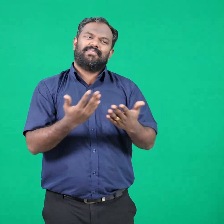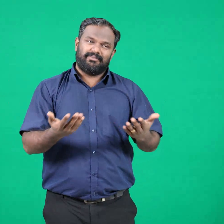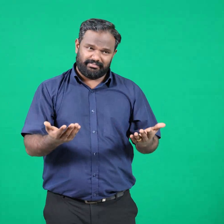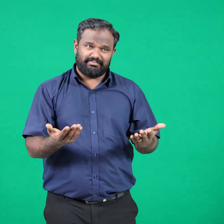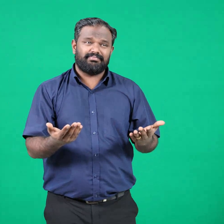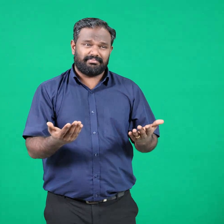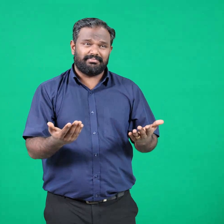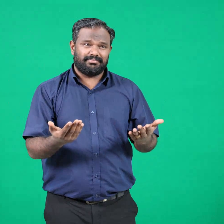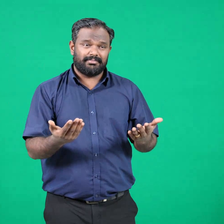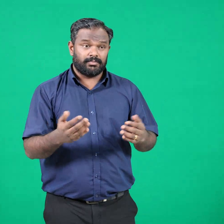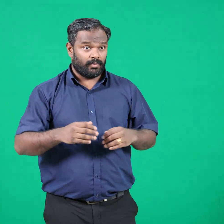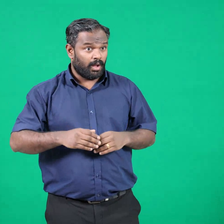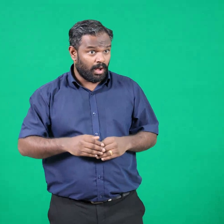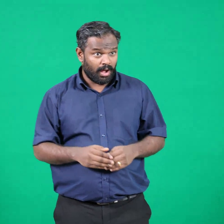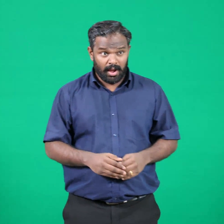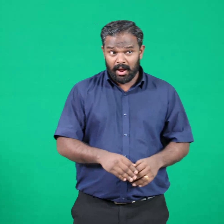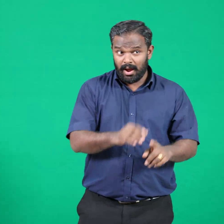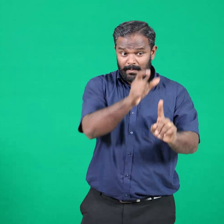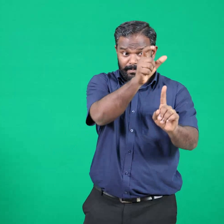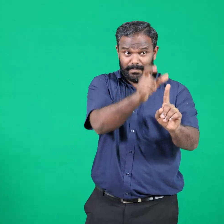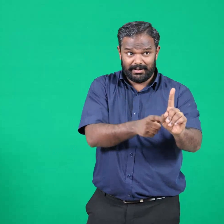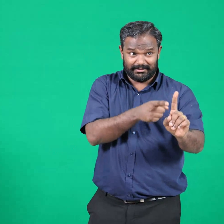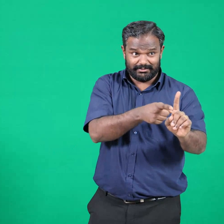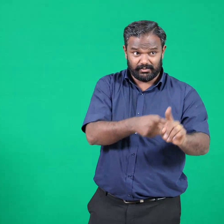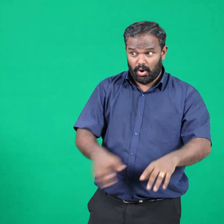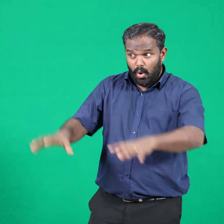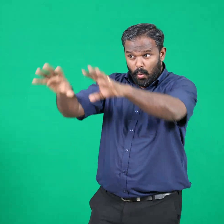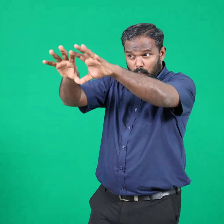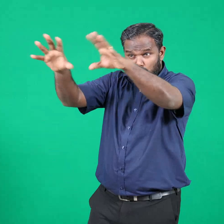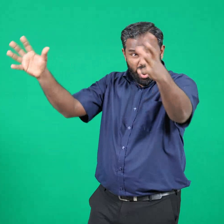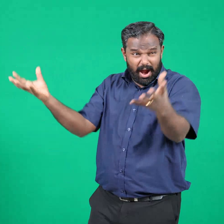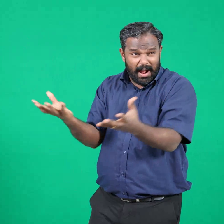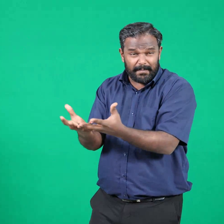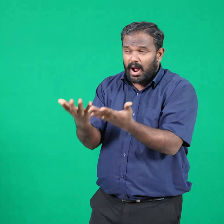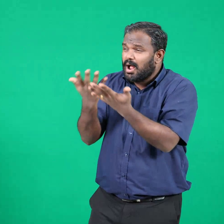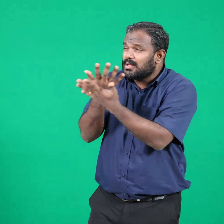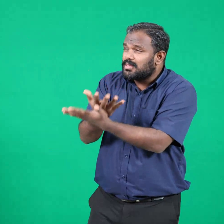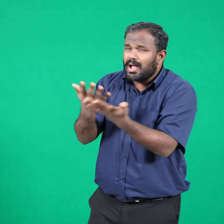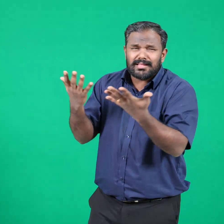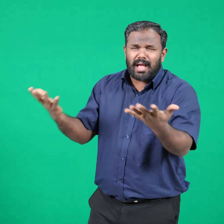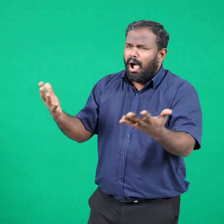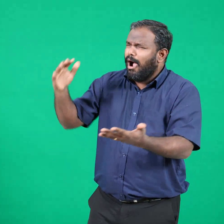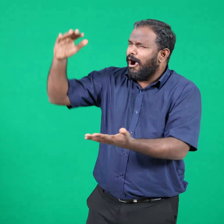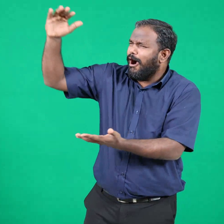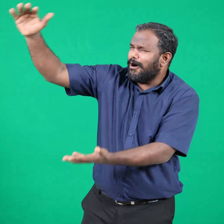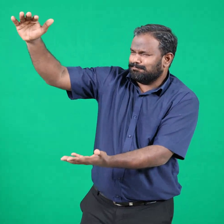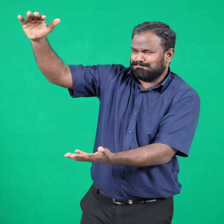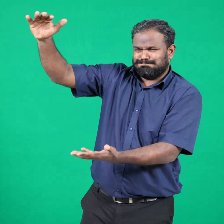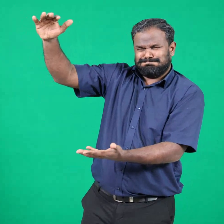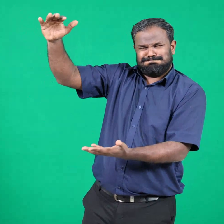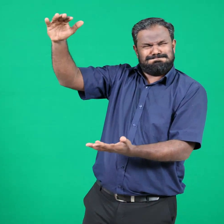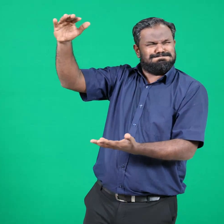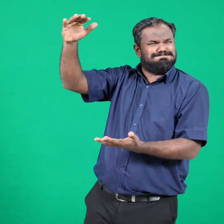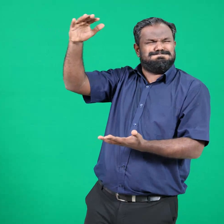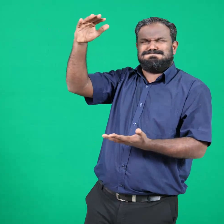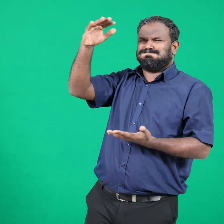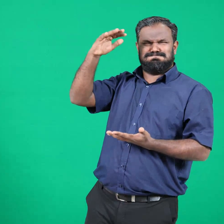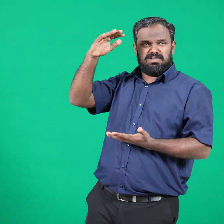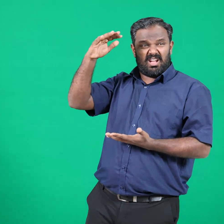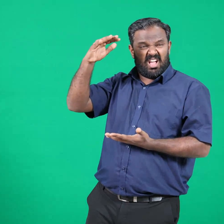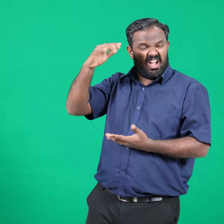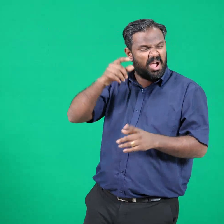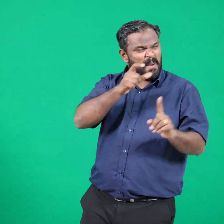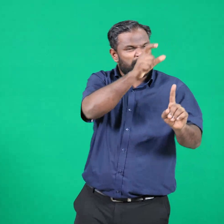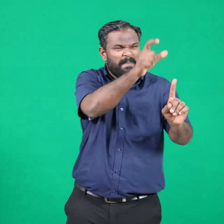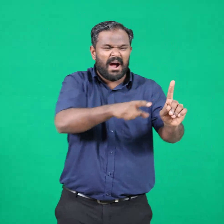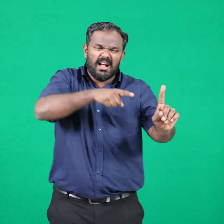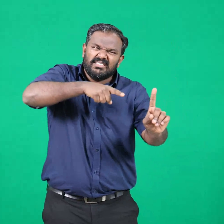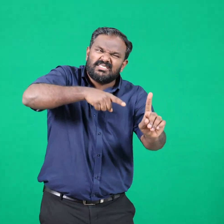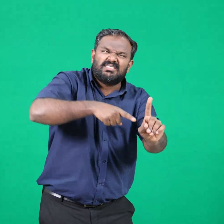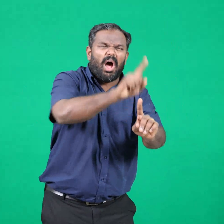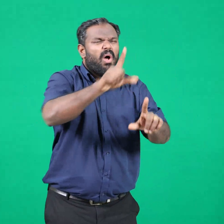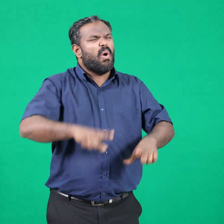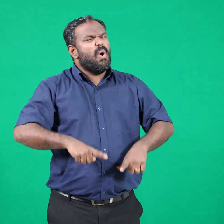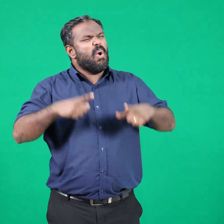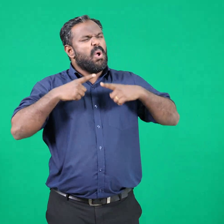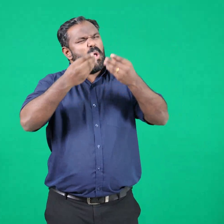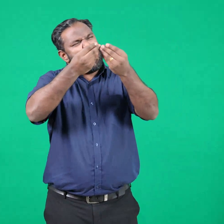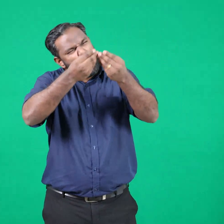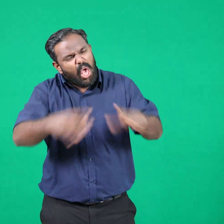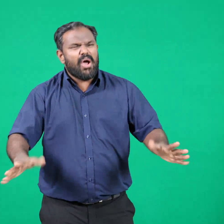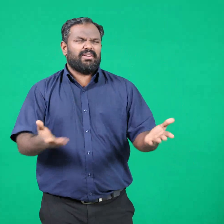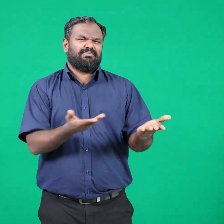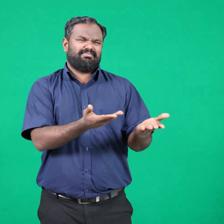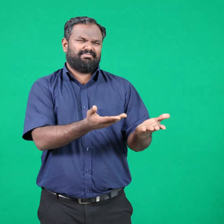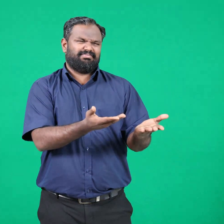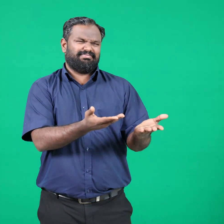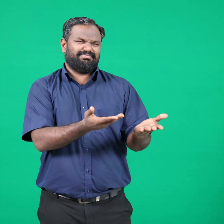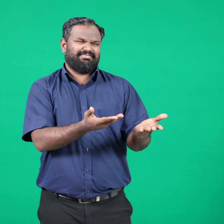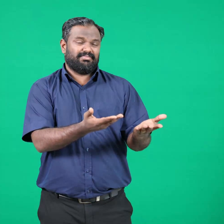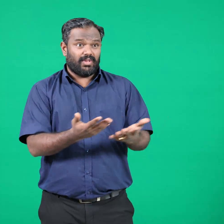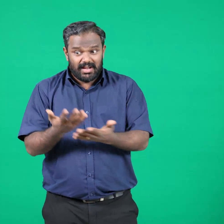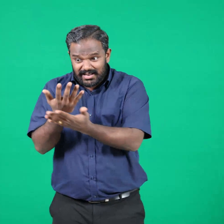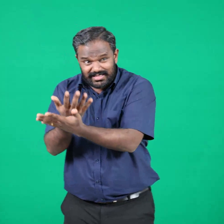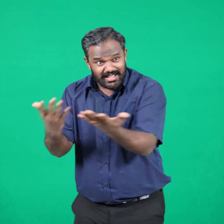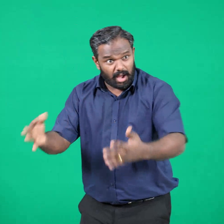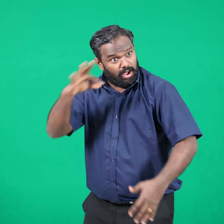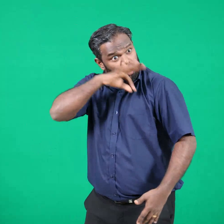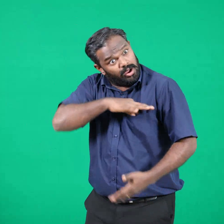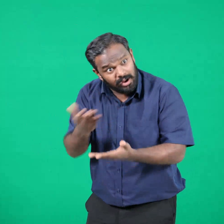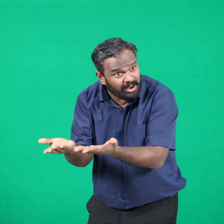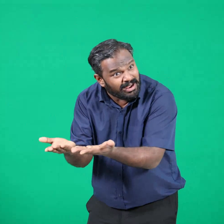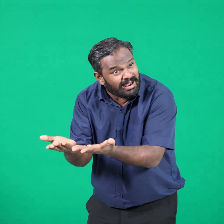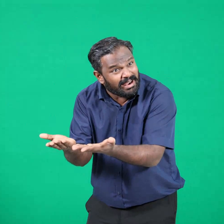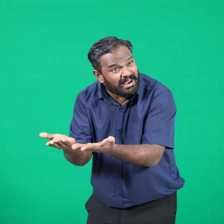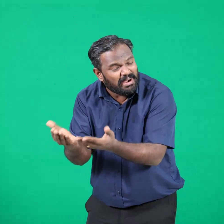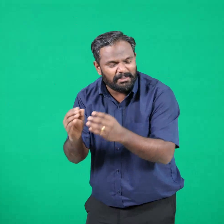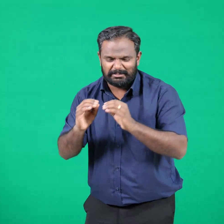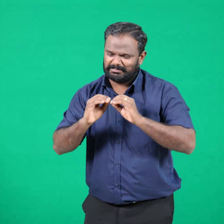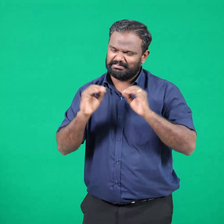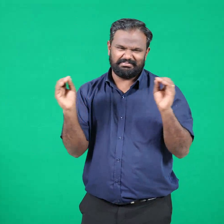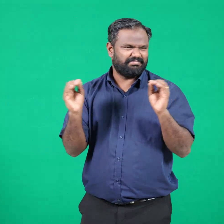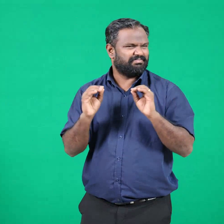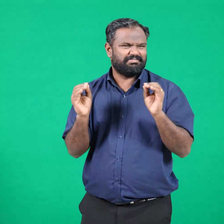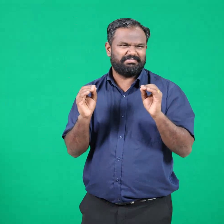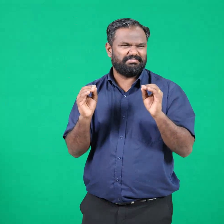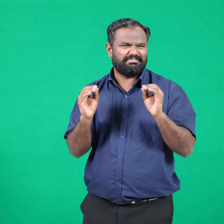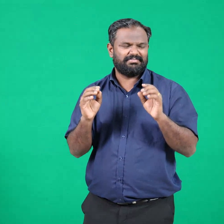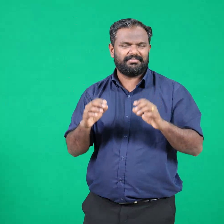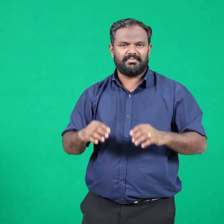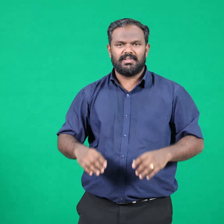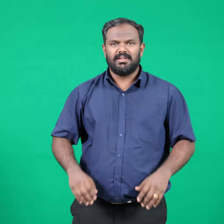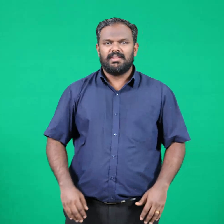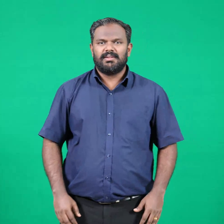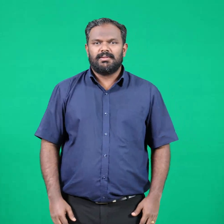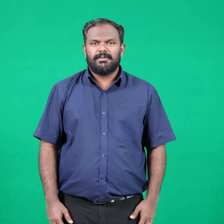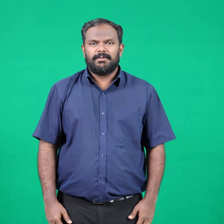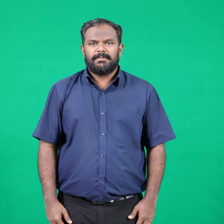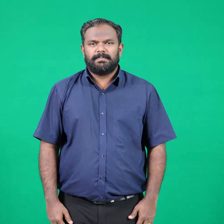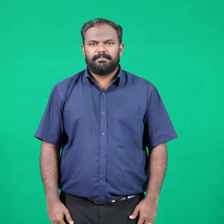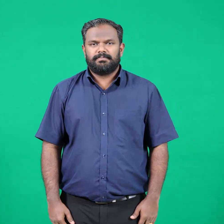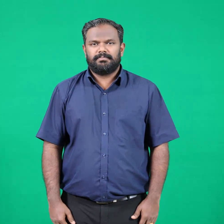What does it profit a man to gain the whole world, yet lose or forfeit his very self?